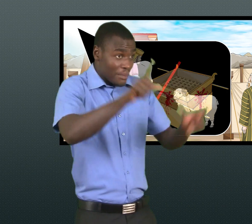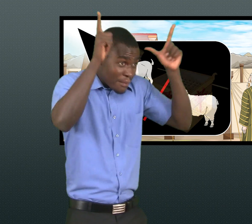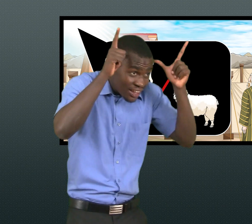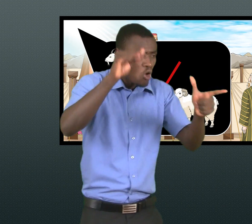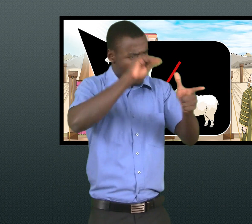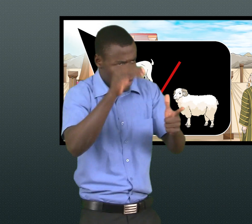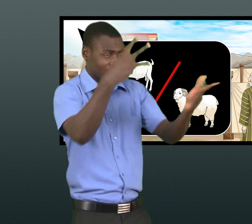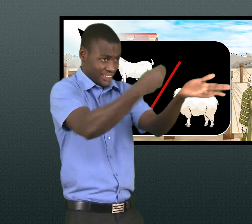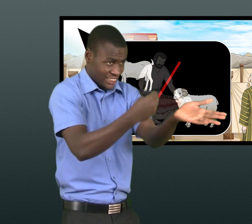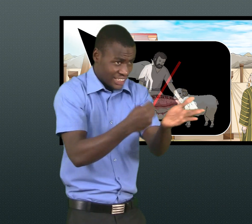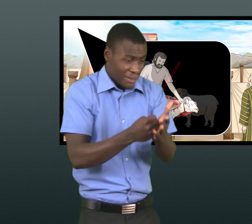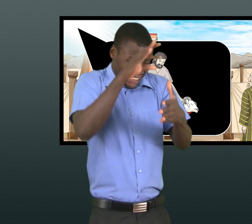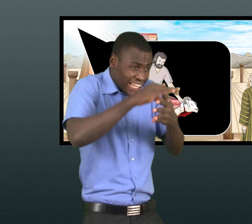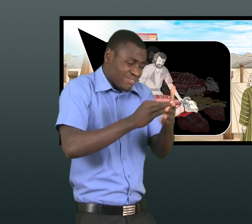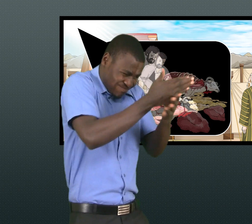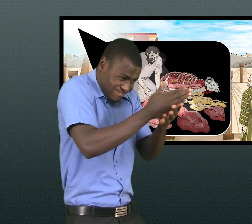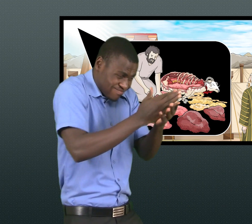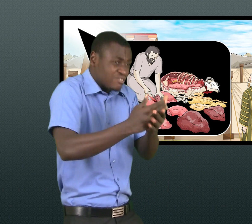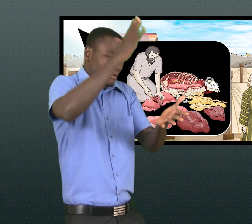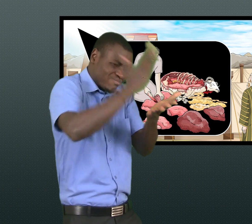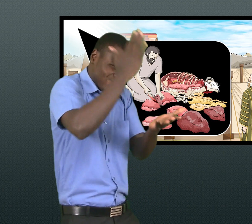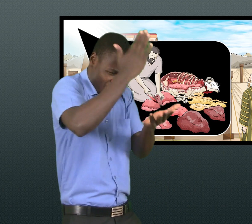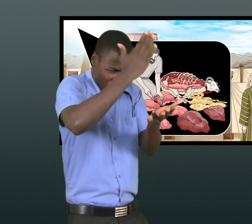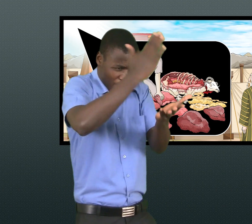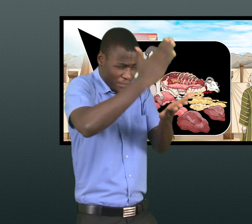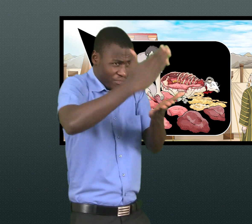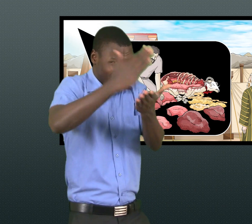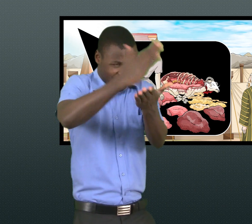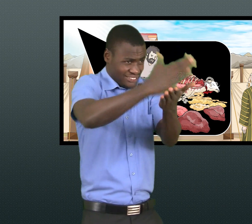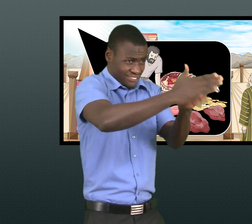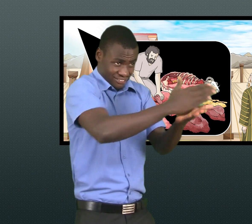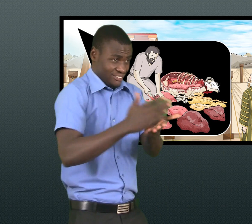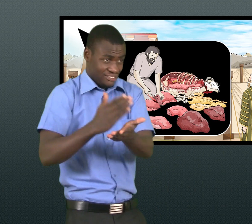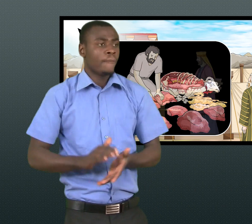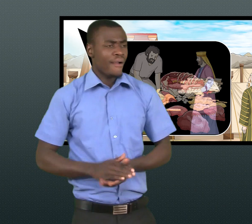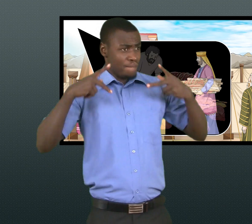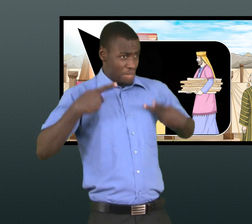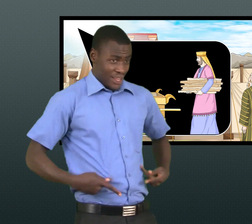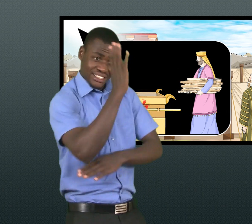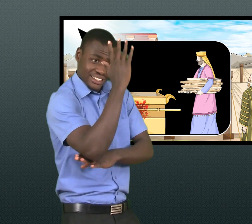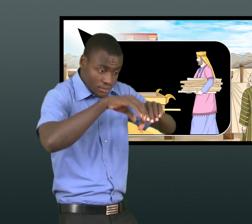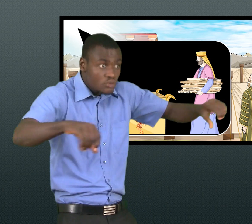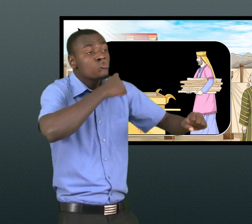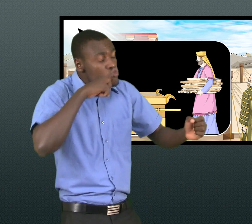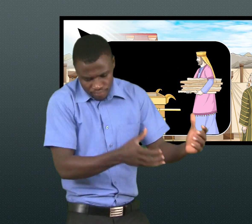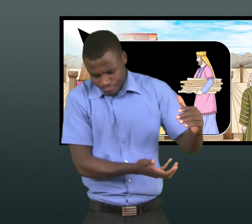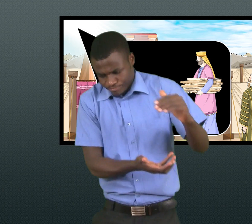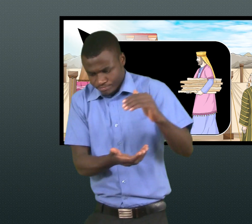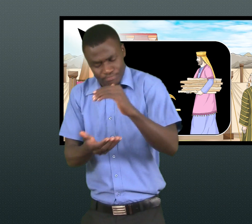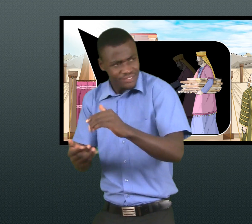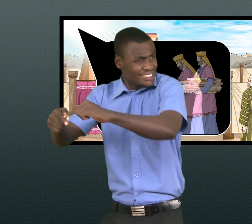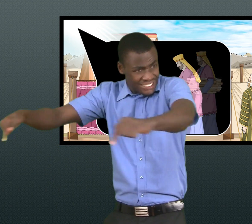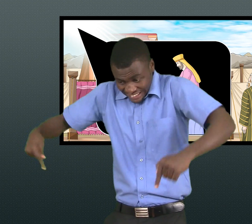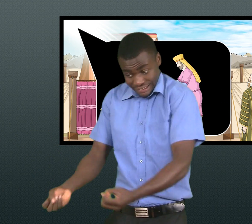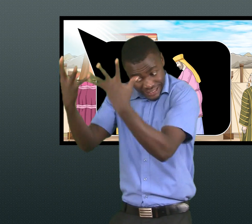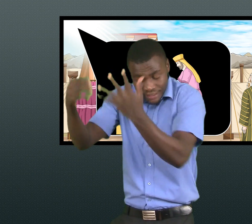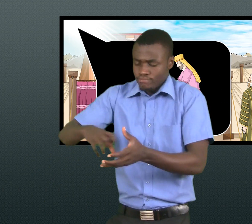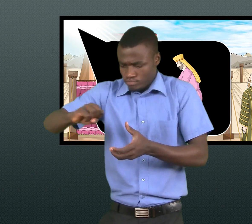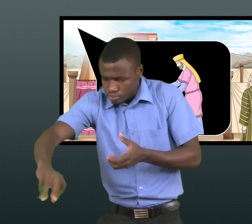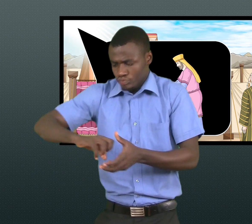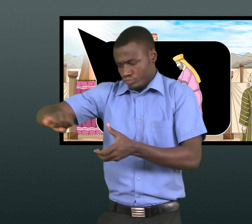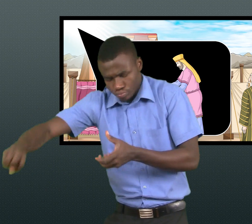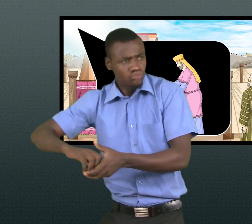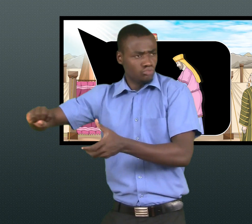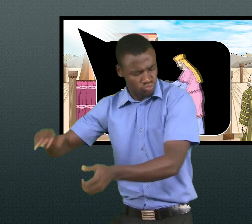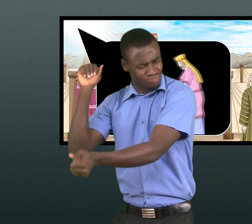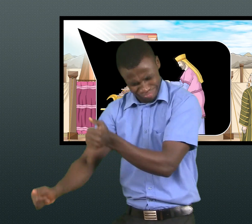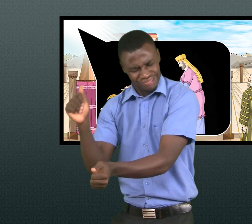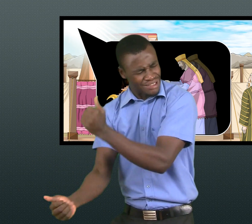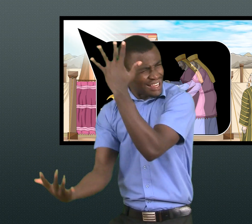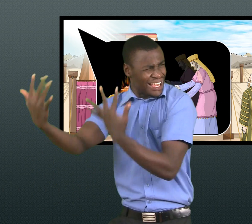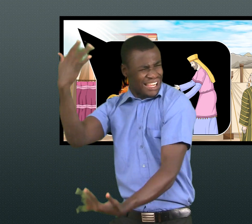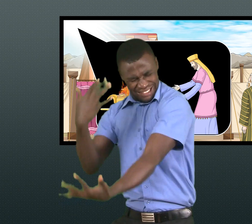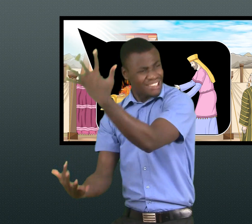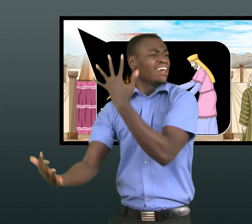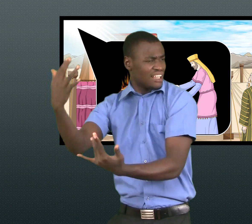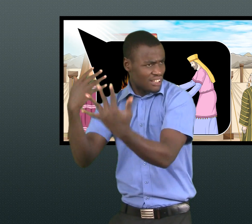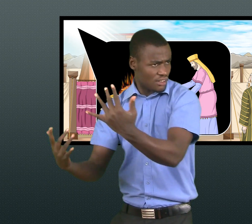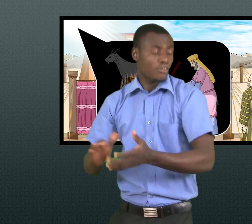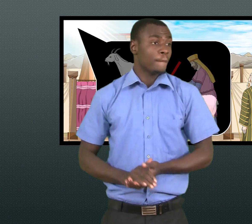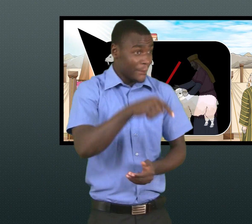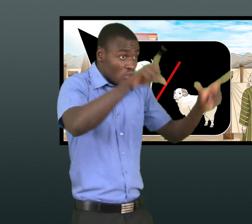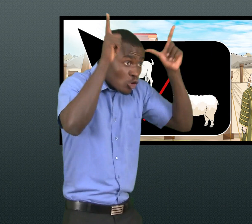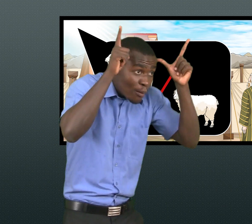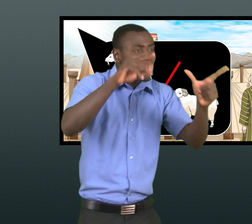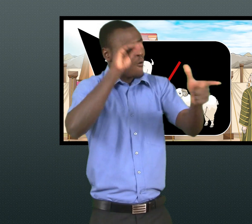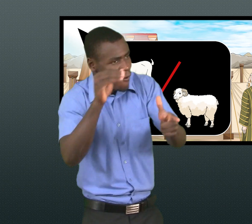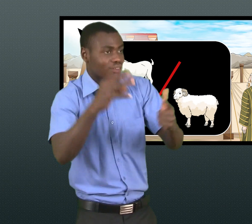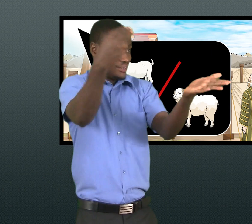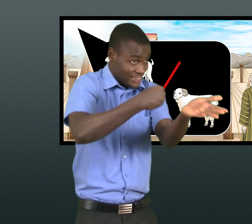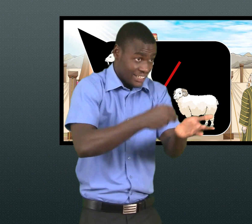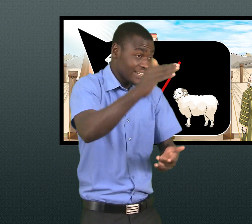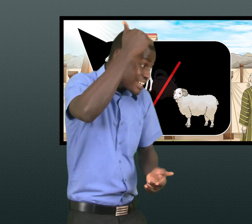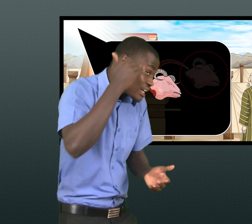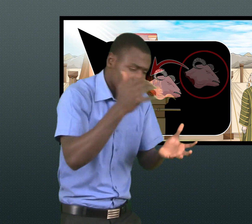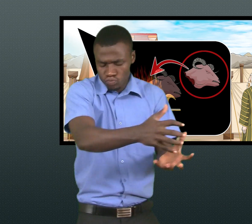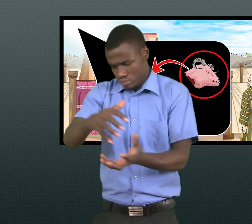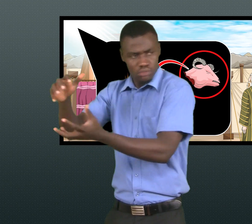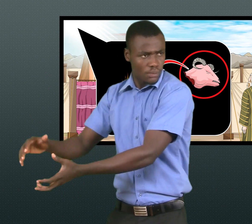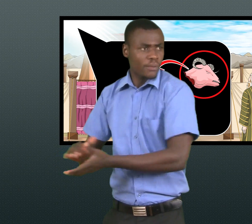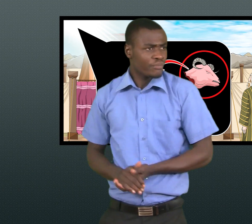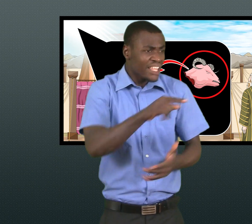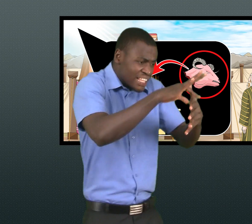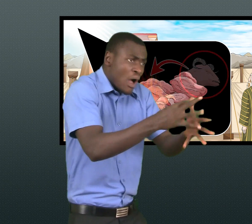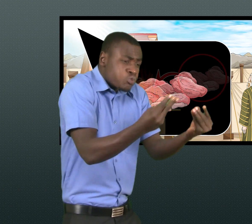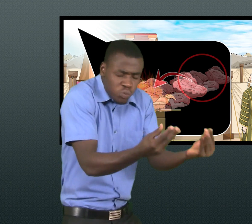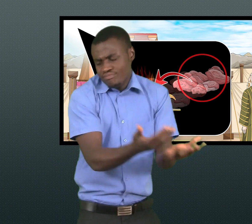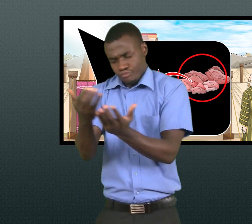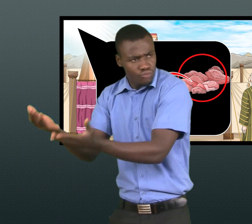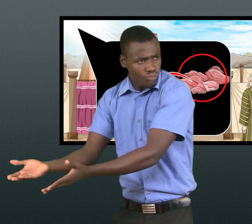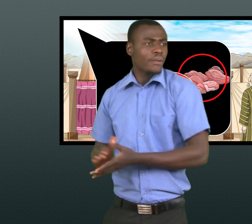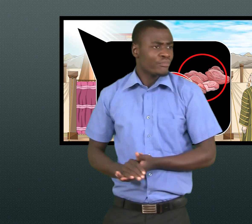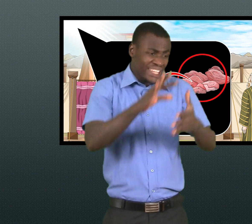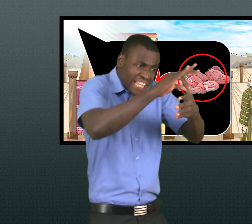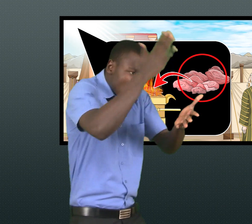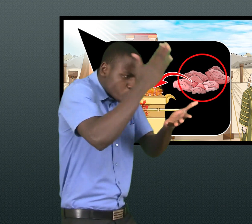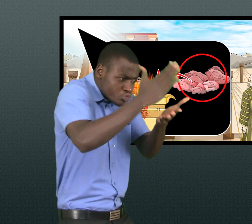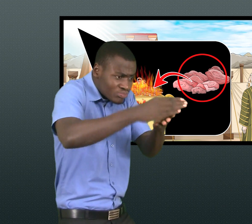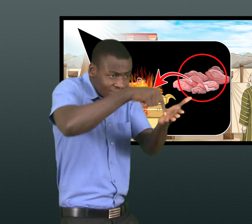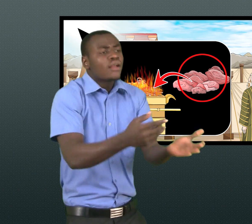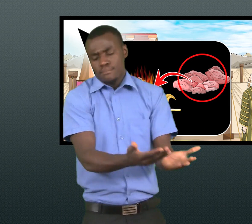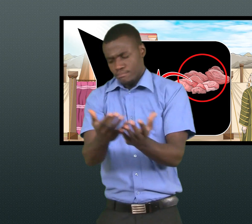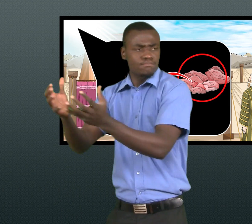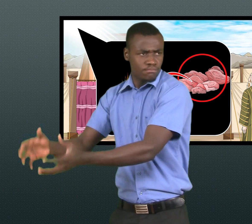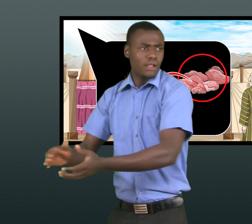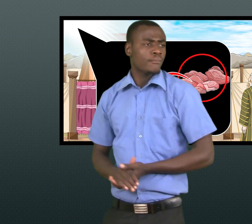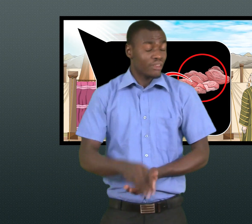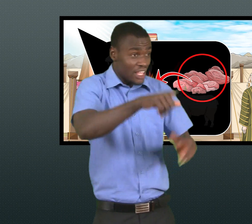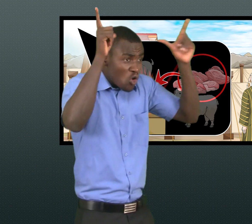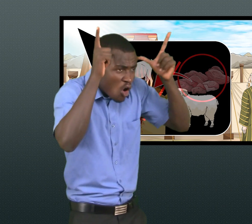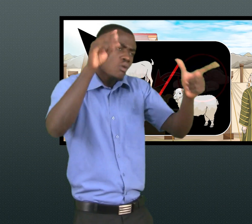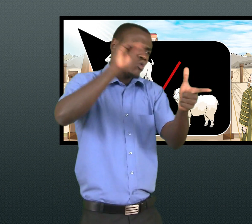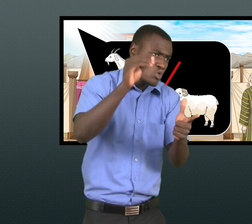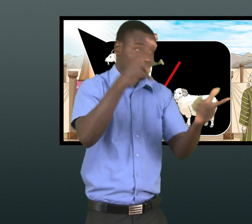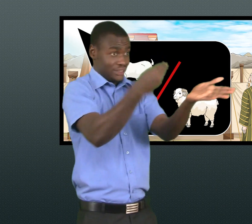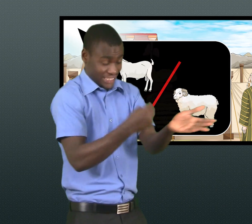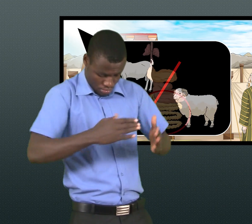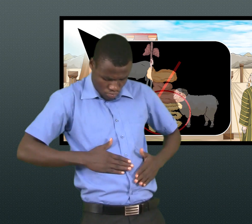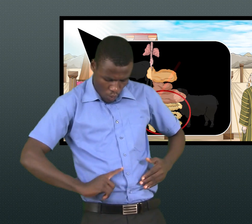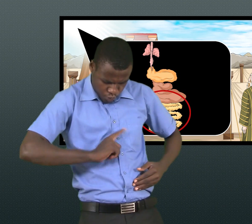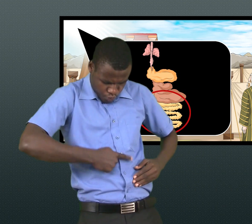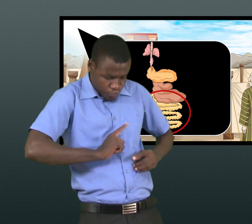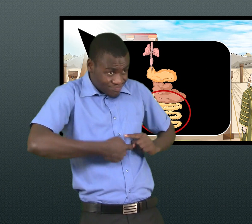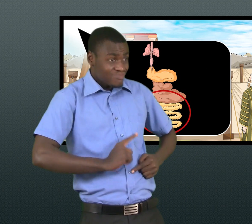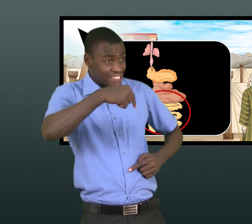He is to cut the animal into pieces, and the priest shall arrange them, including the head and fat, atop the burning wood that is on the altar.